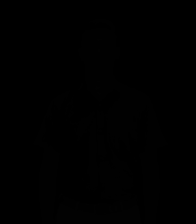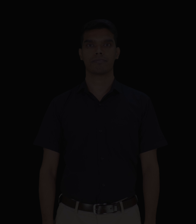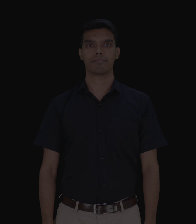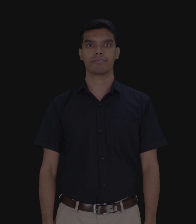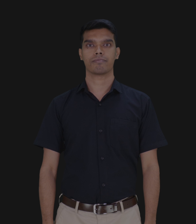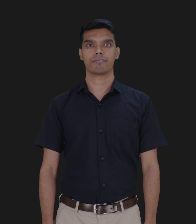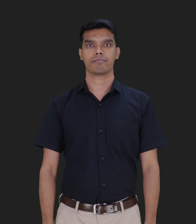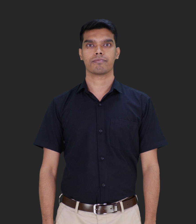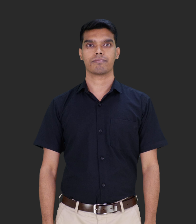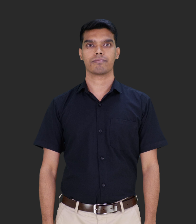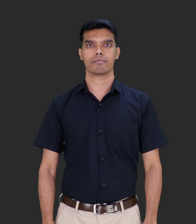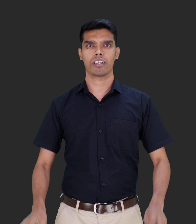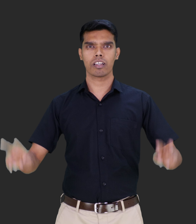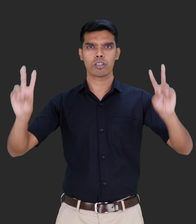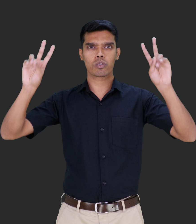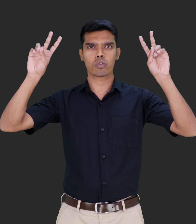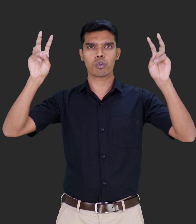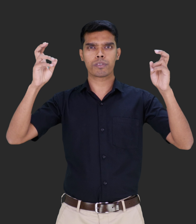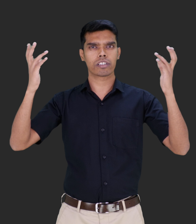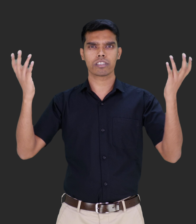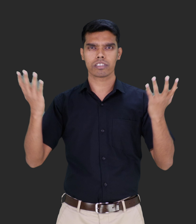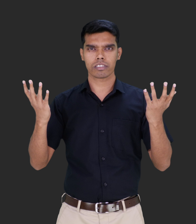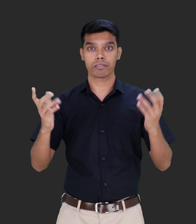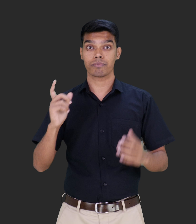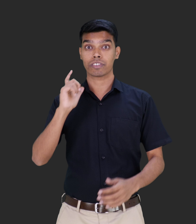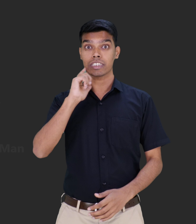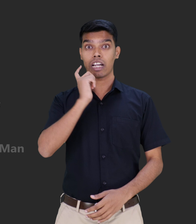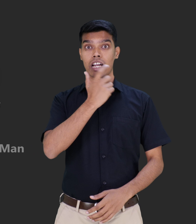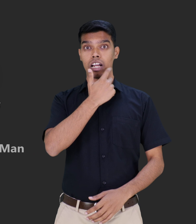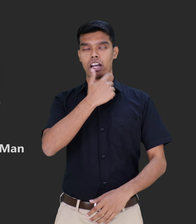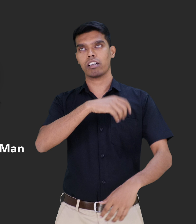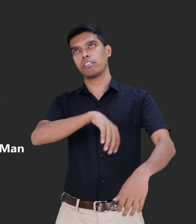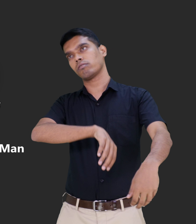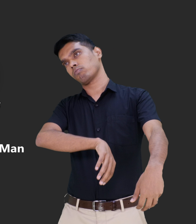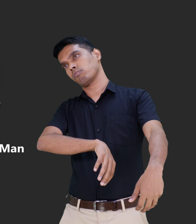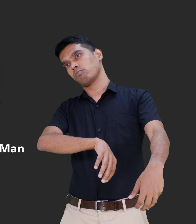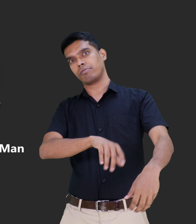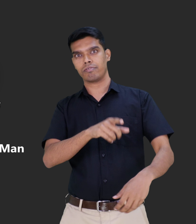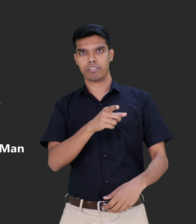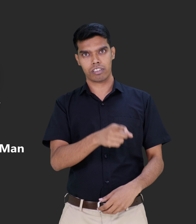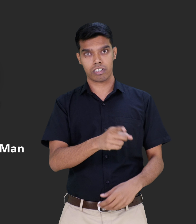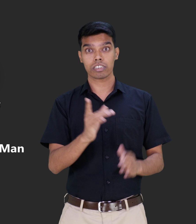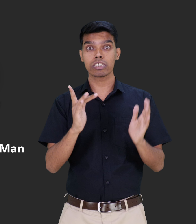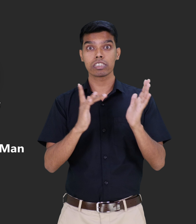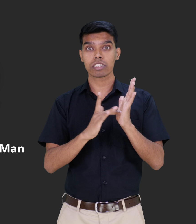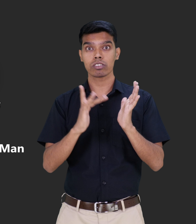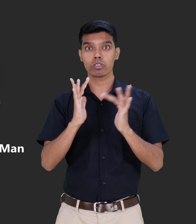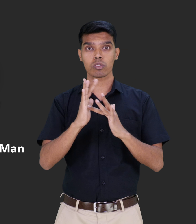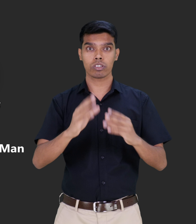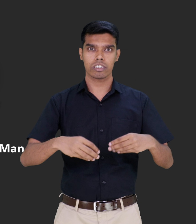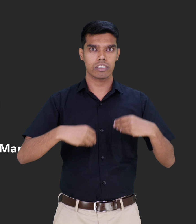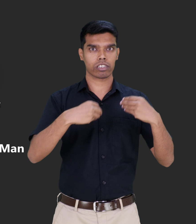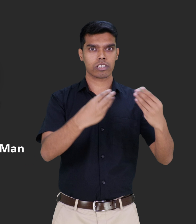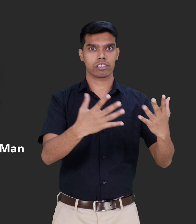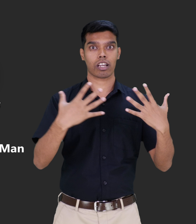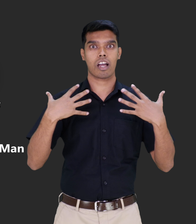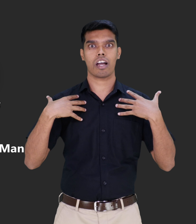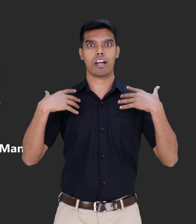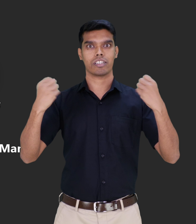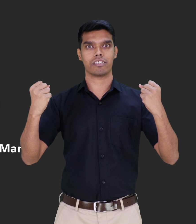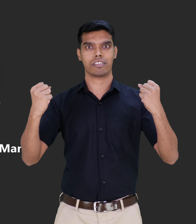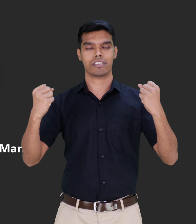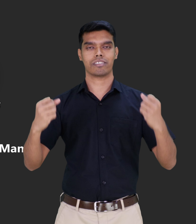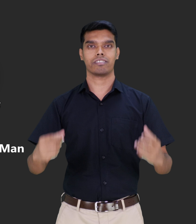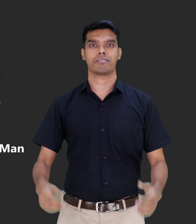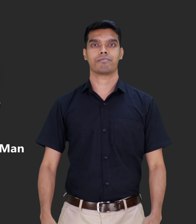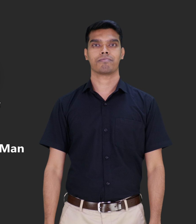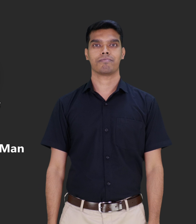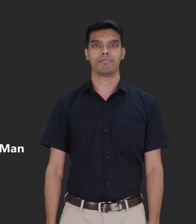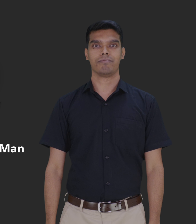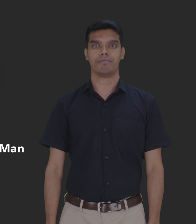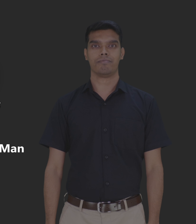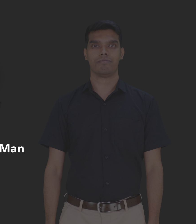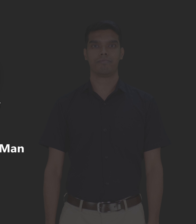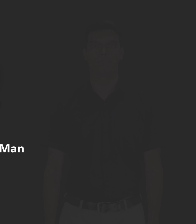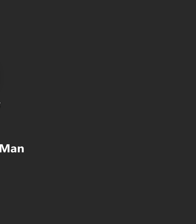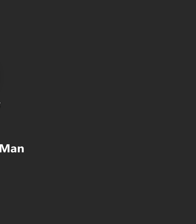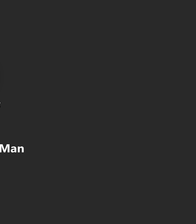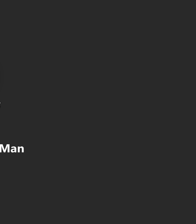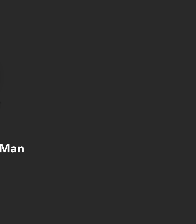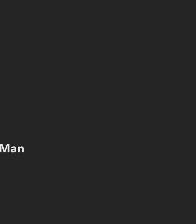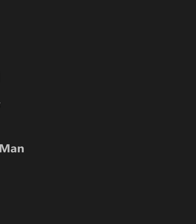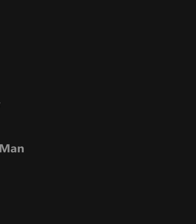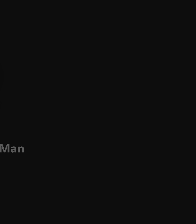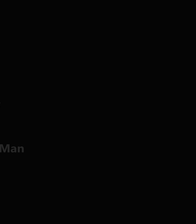Jesus heals a paralytic man